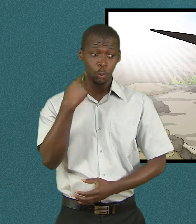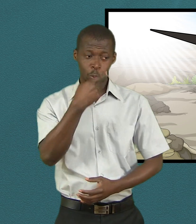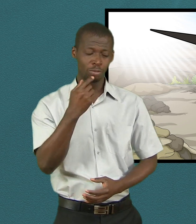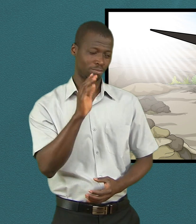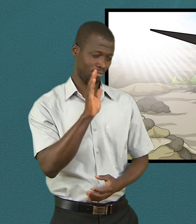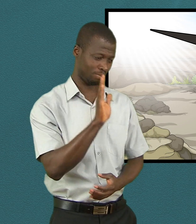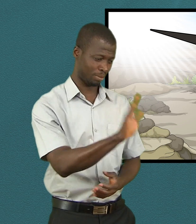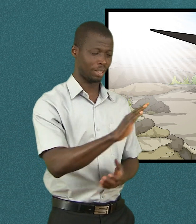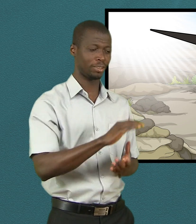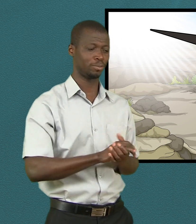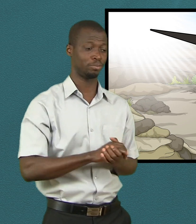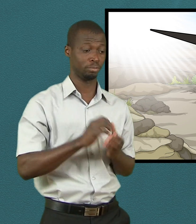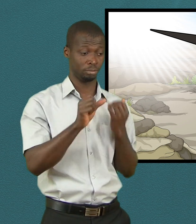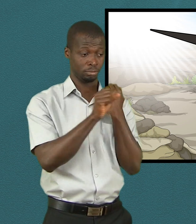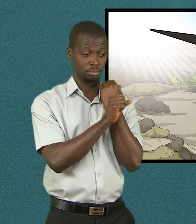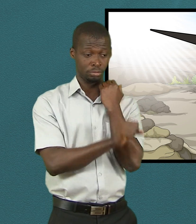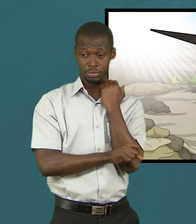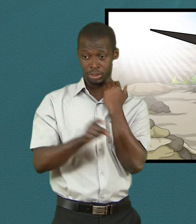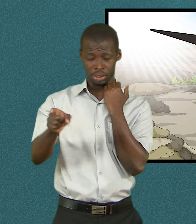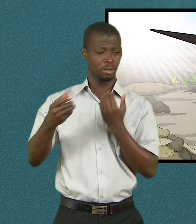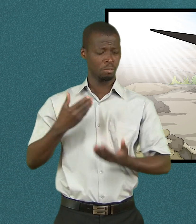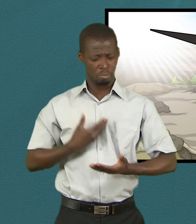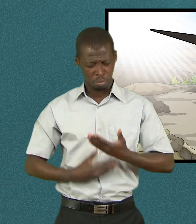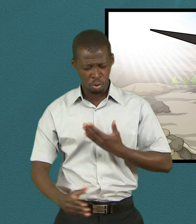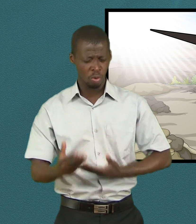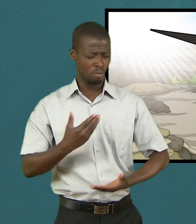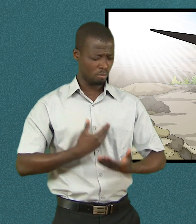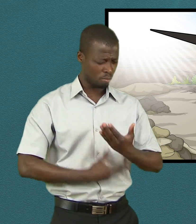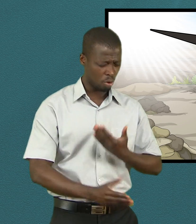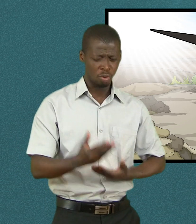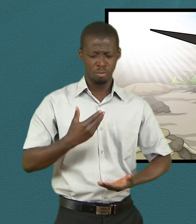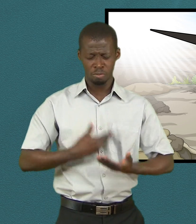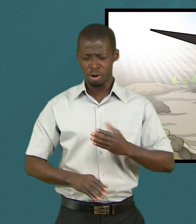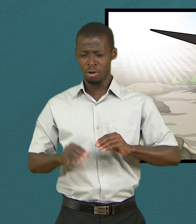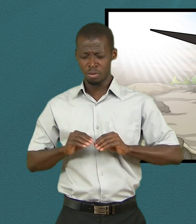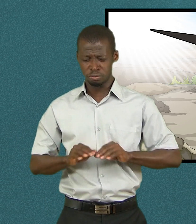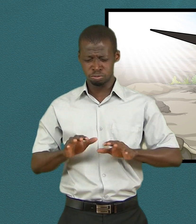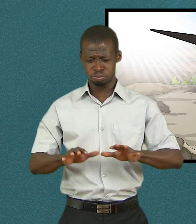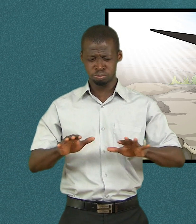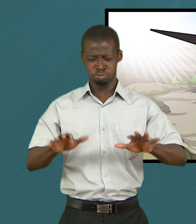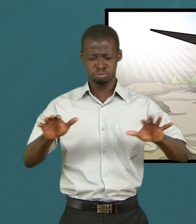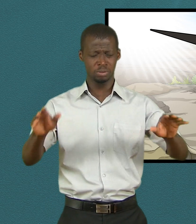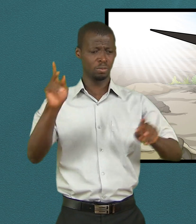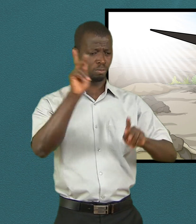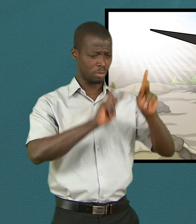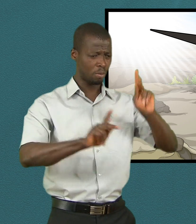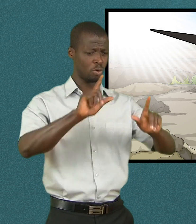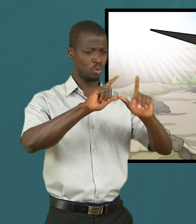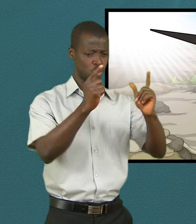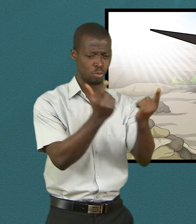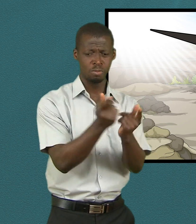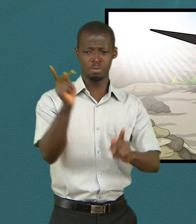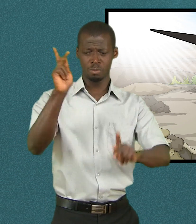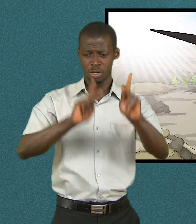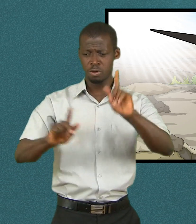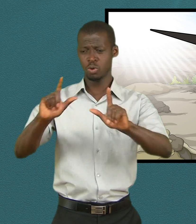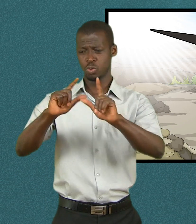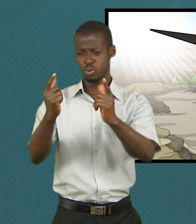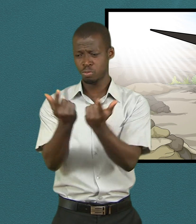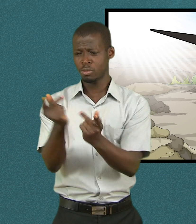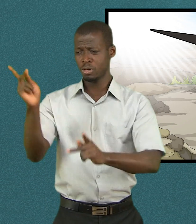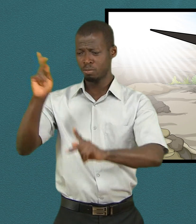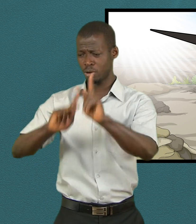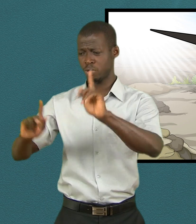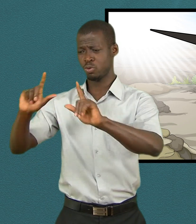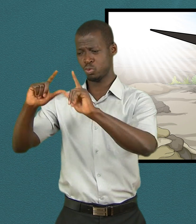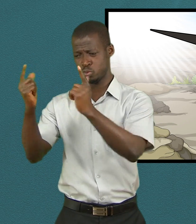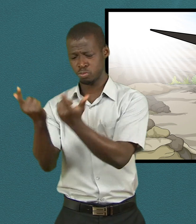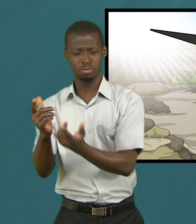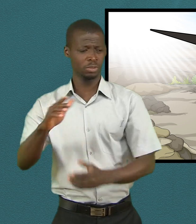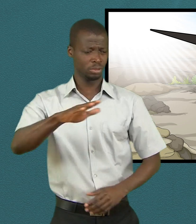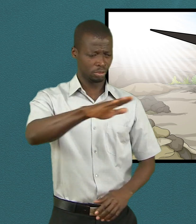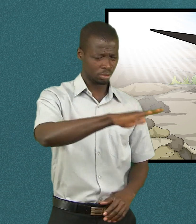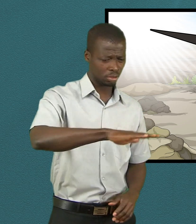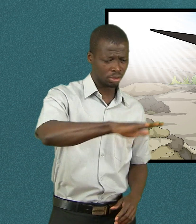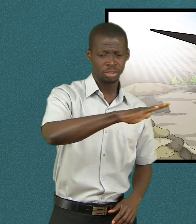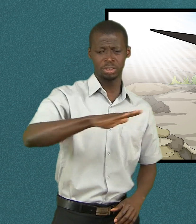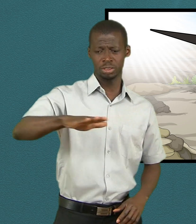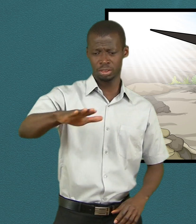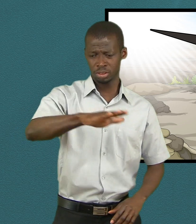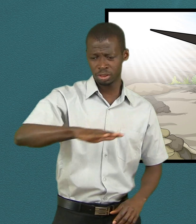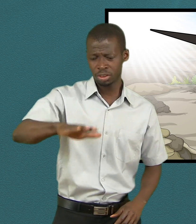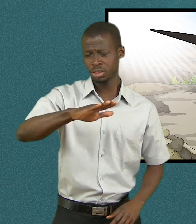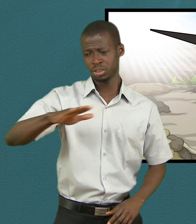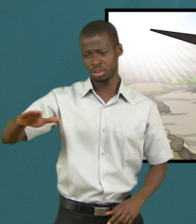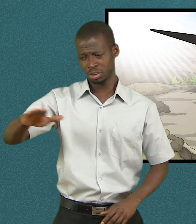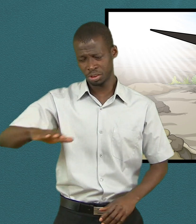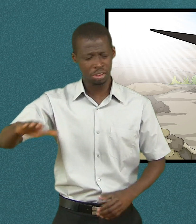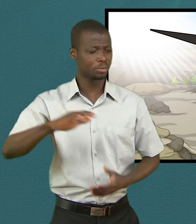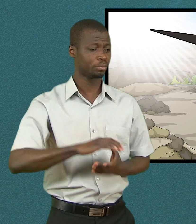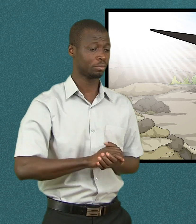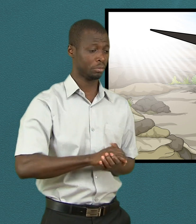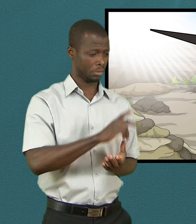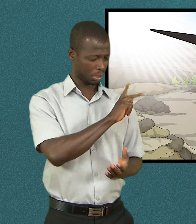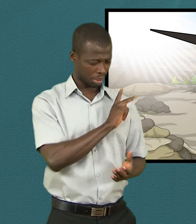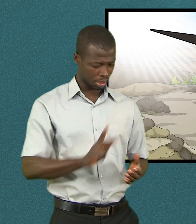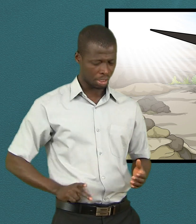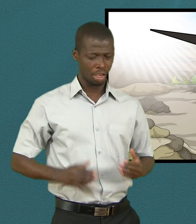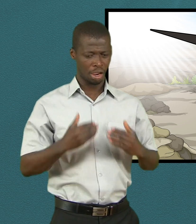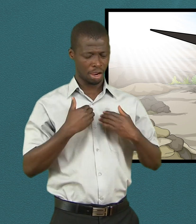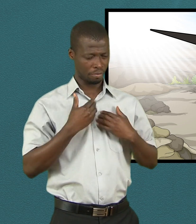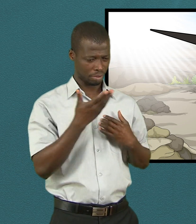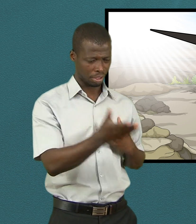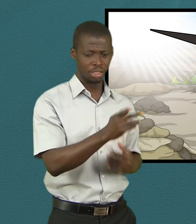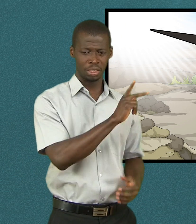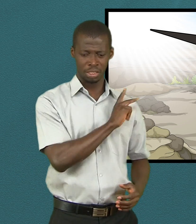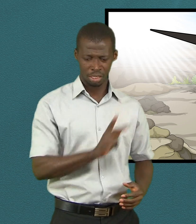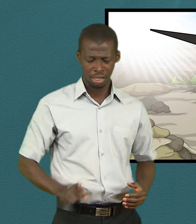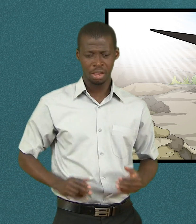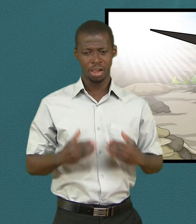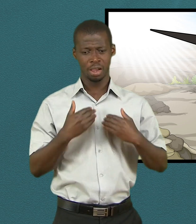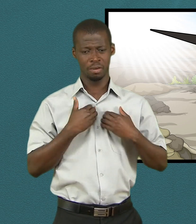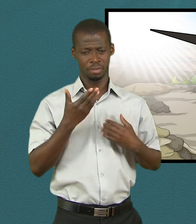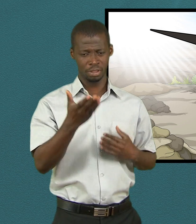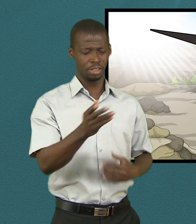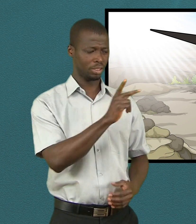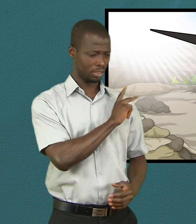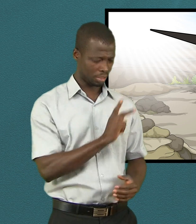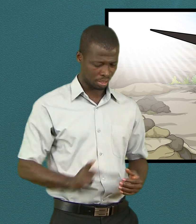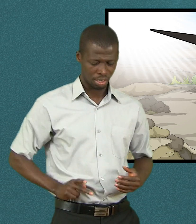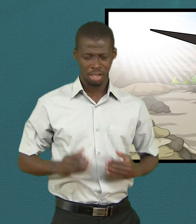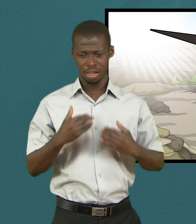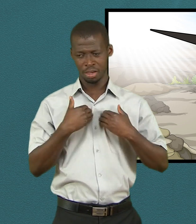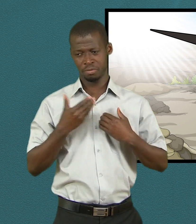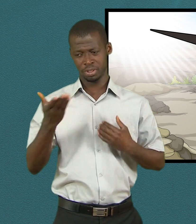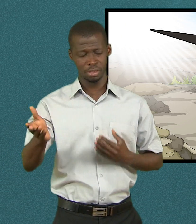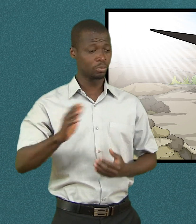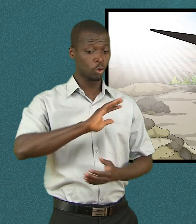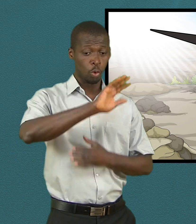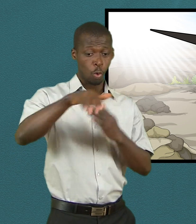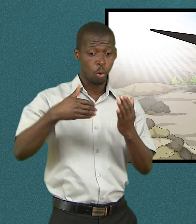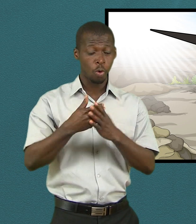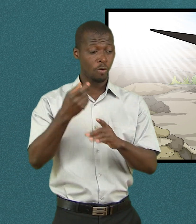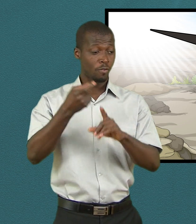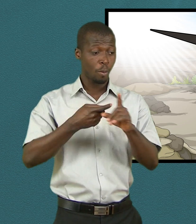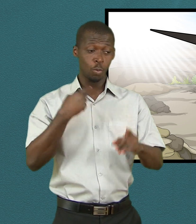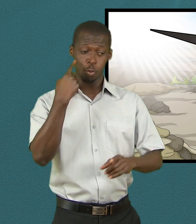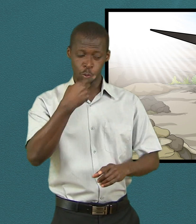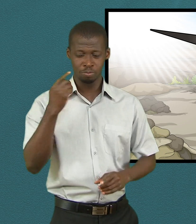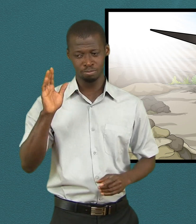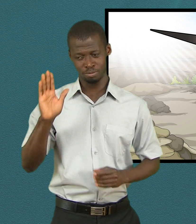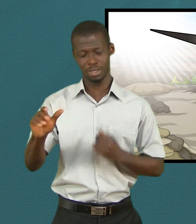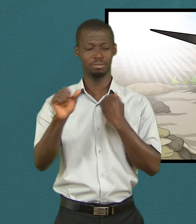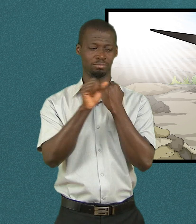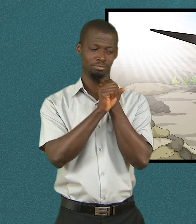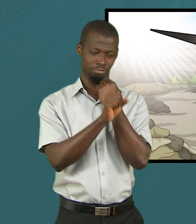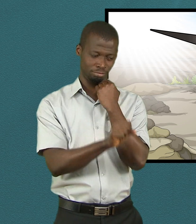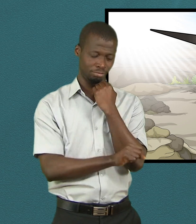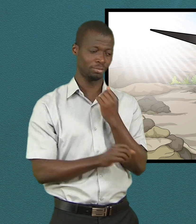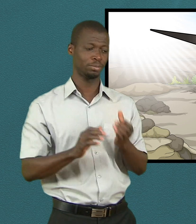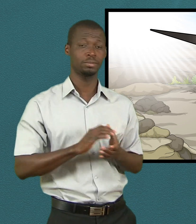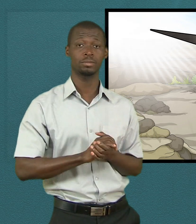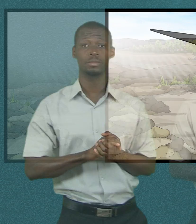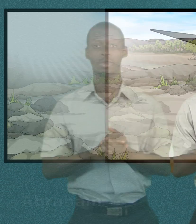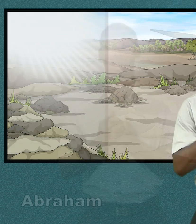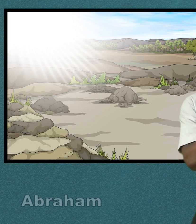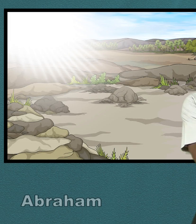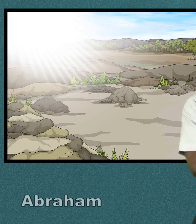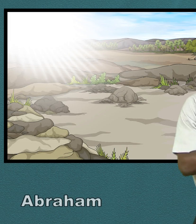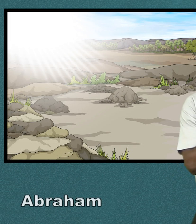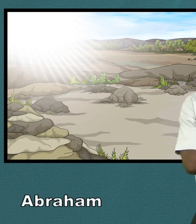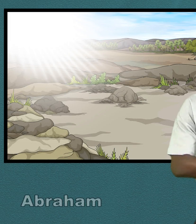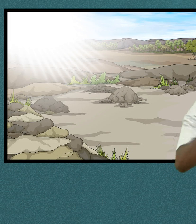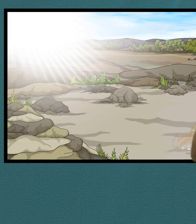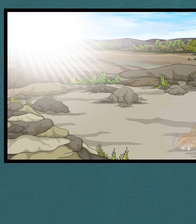I will bless her, and she will be the mother of nations; kings of peoples will descend from her.”